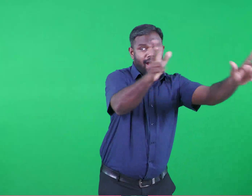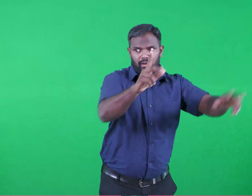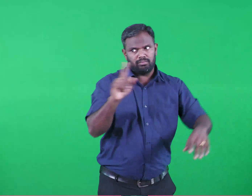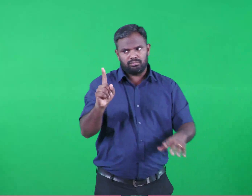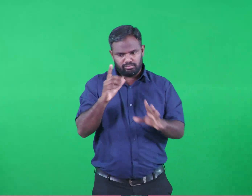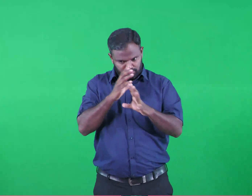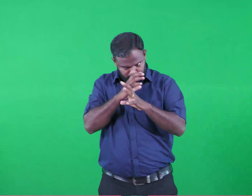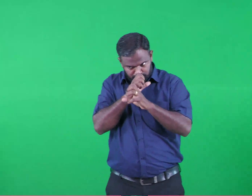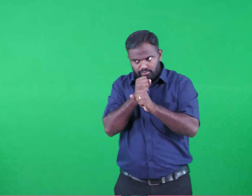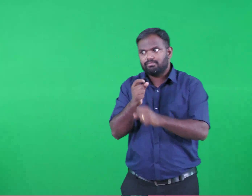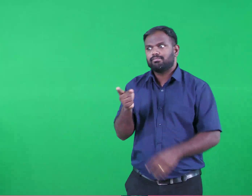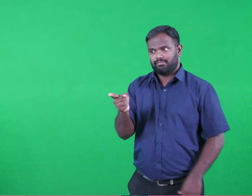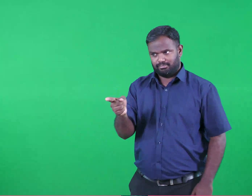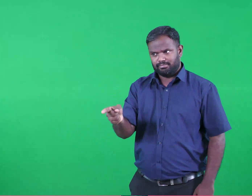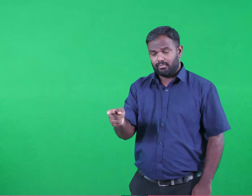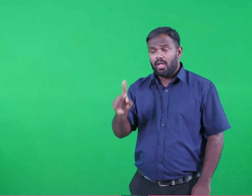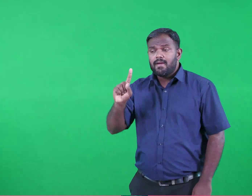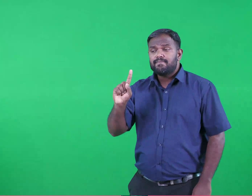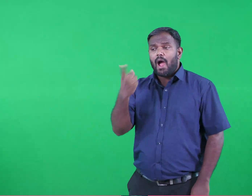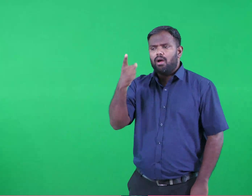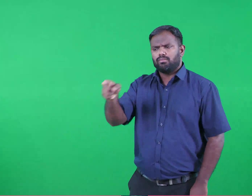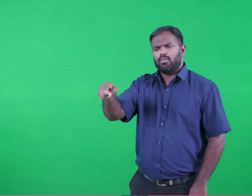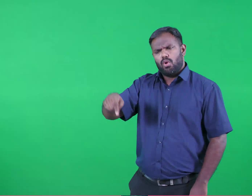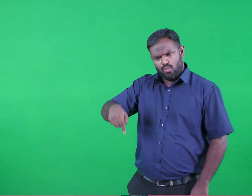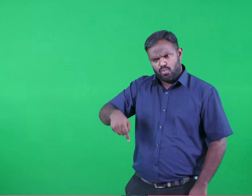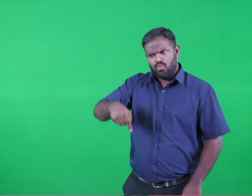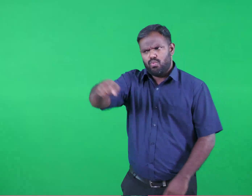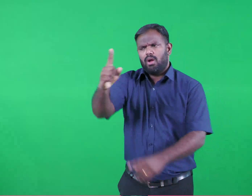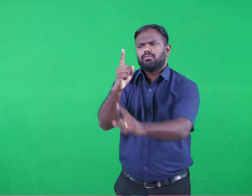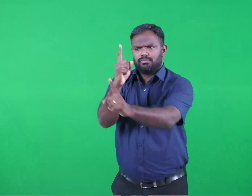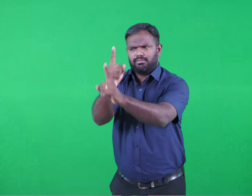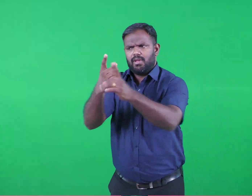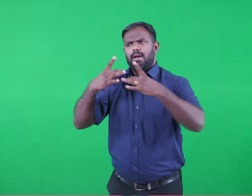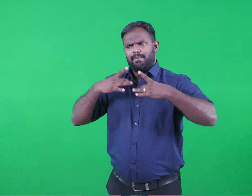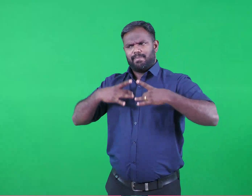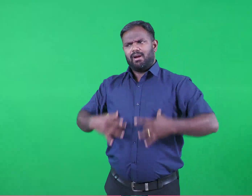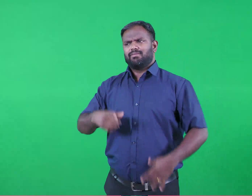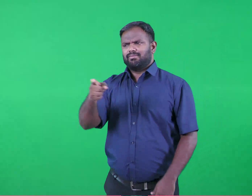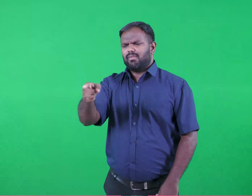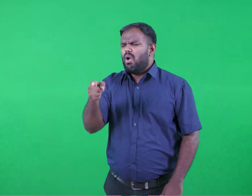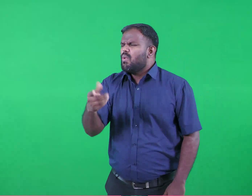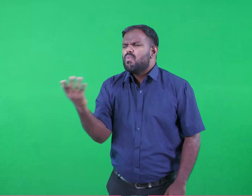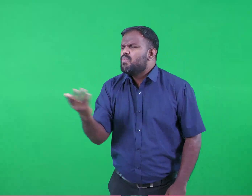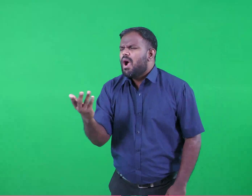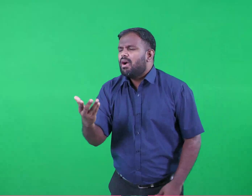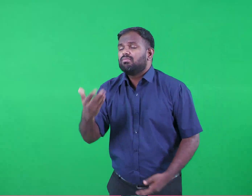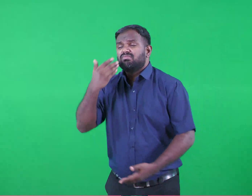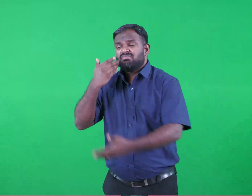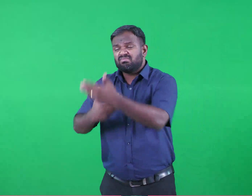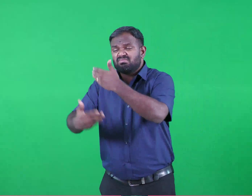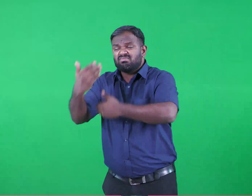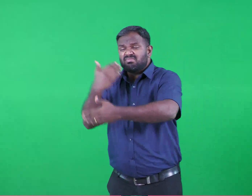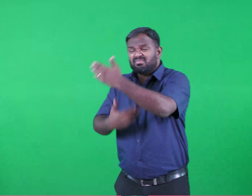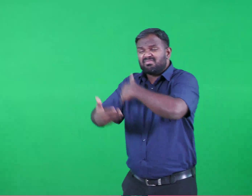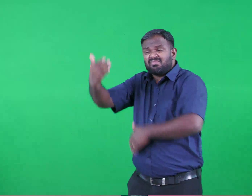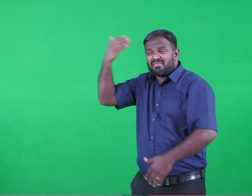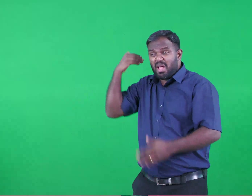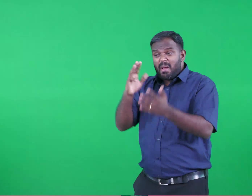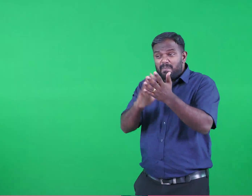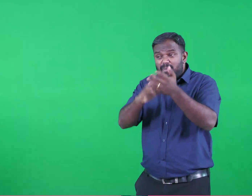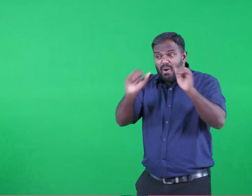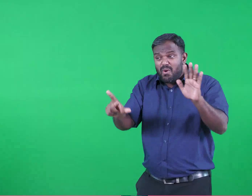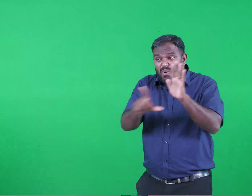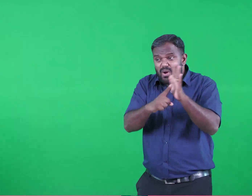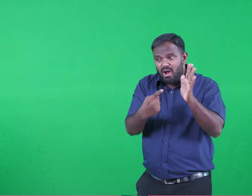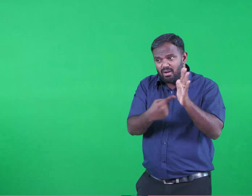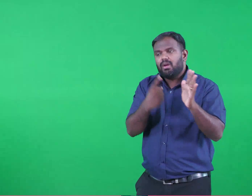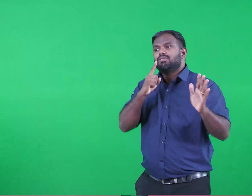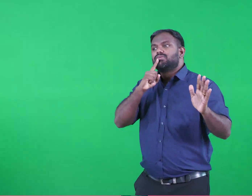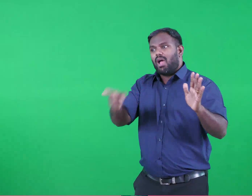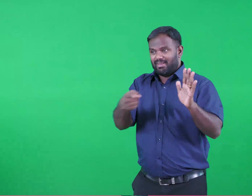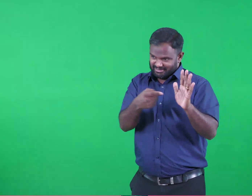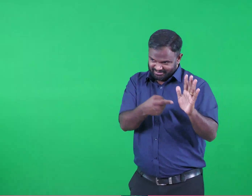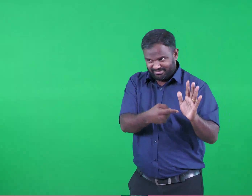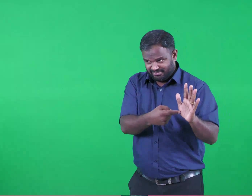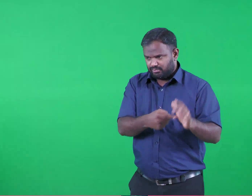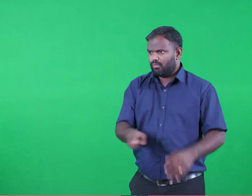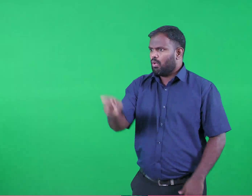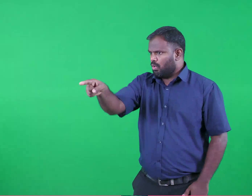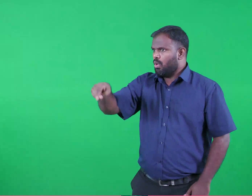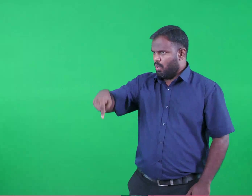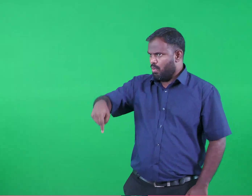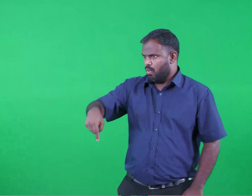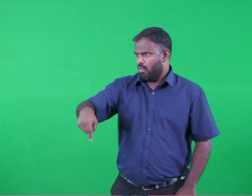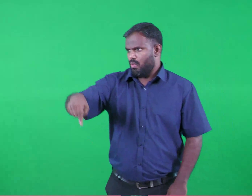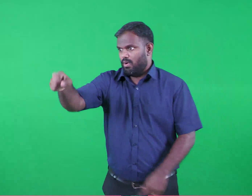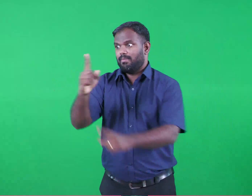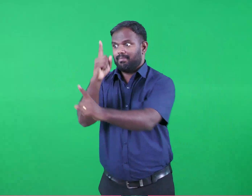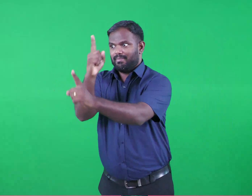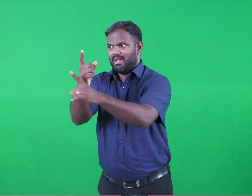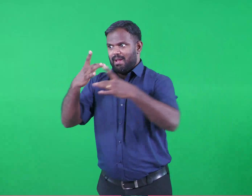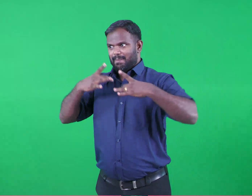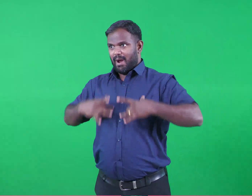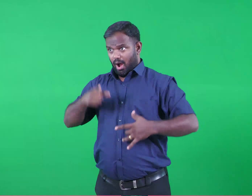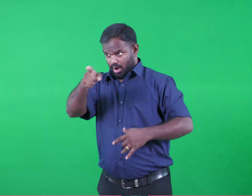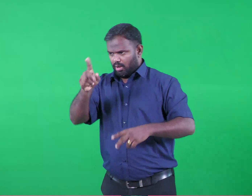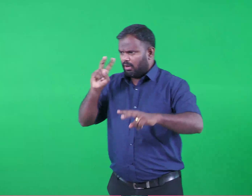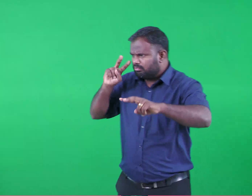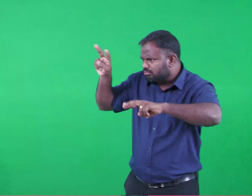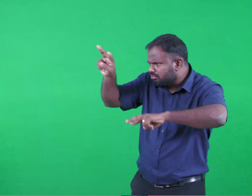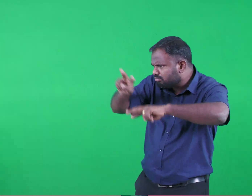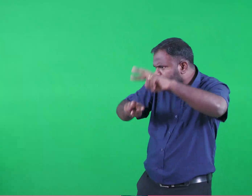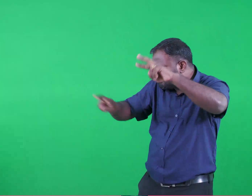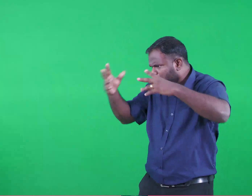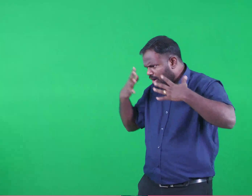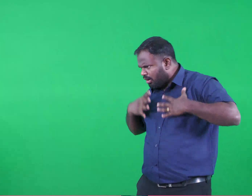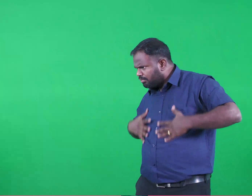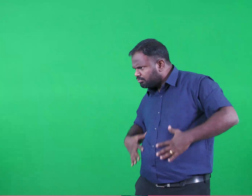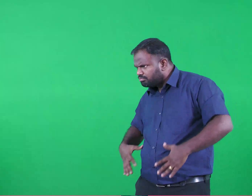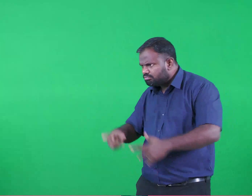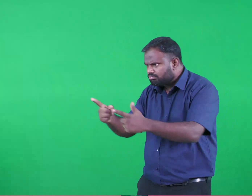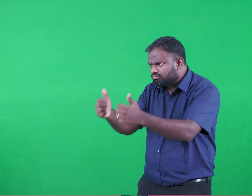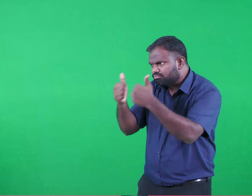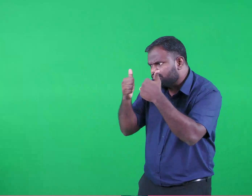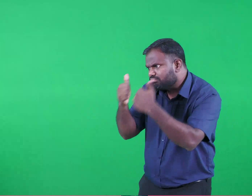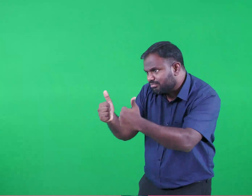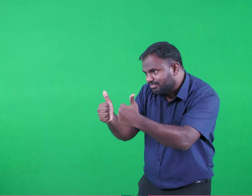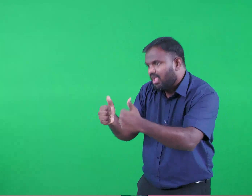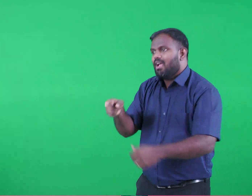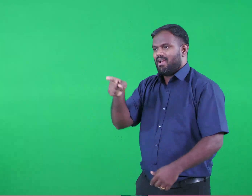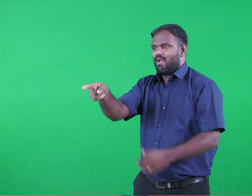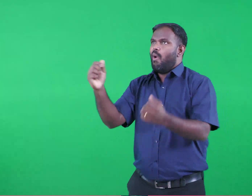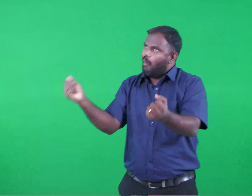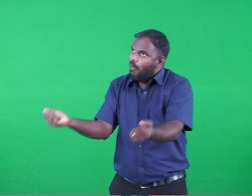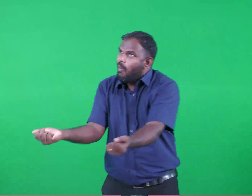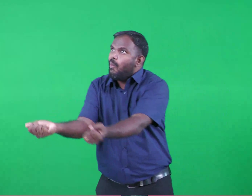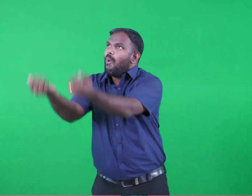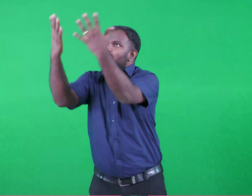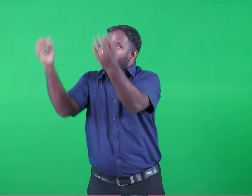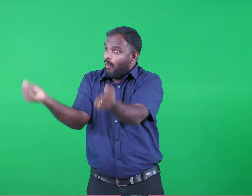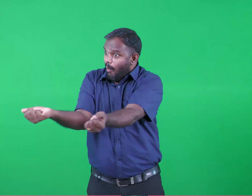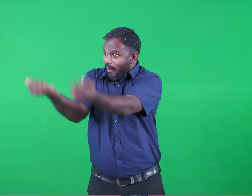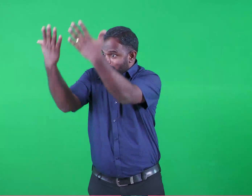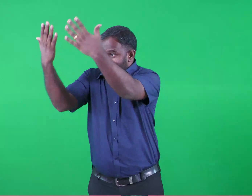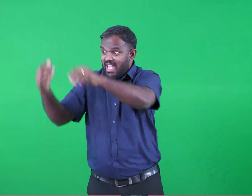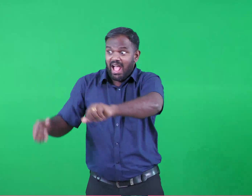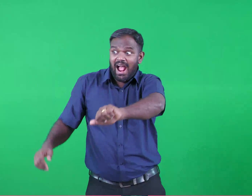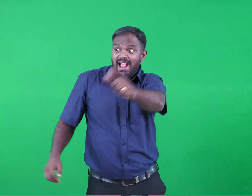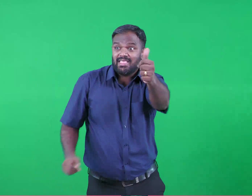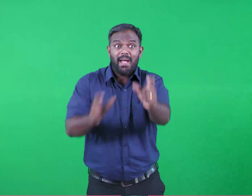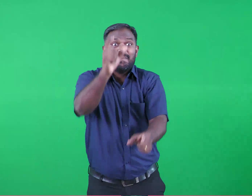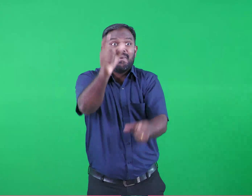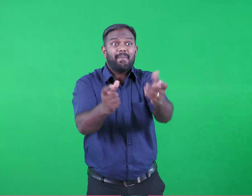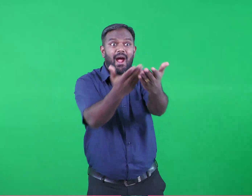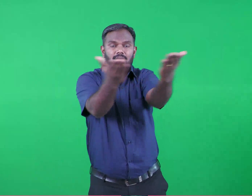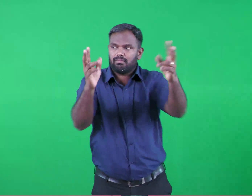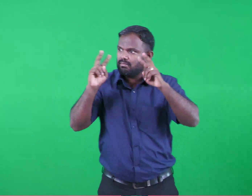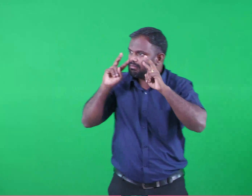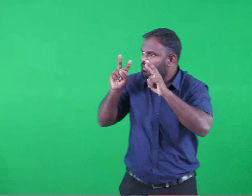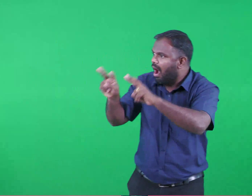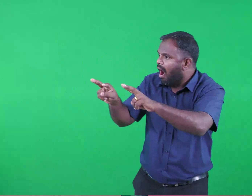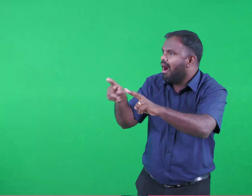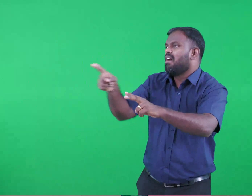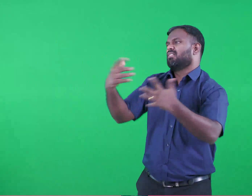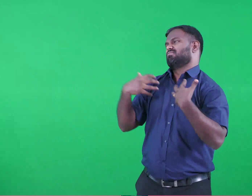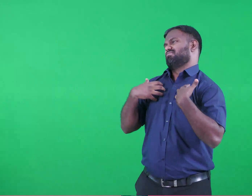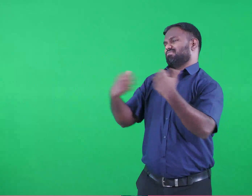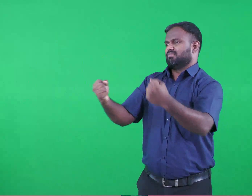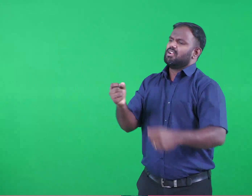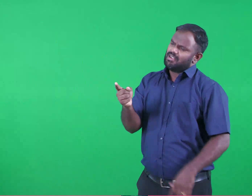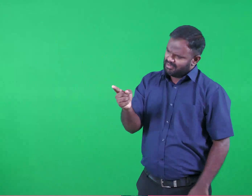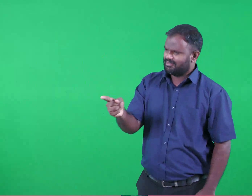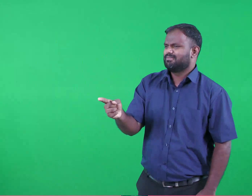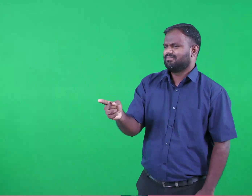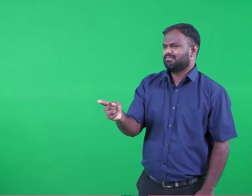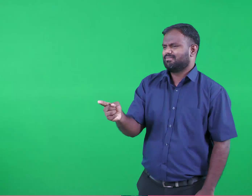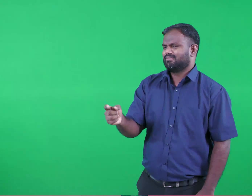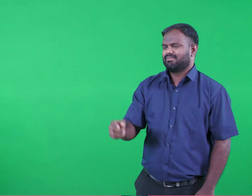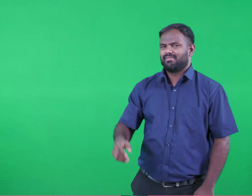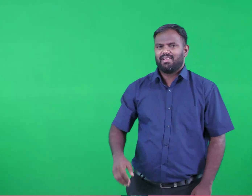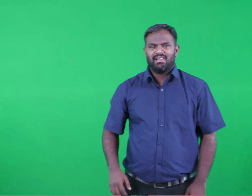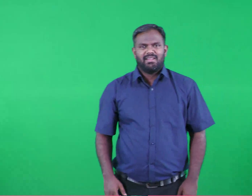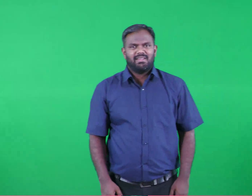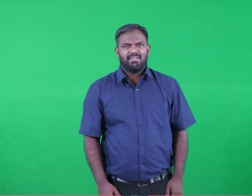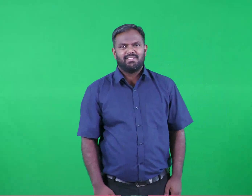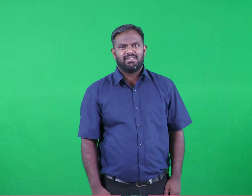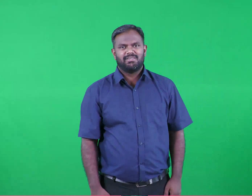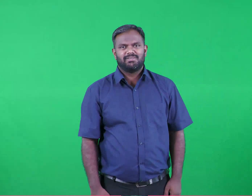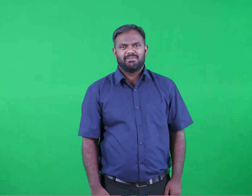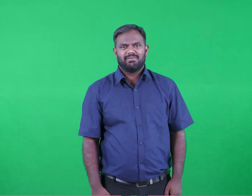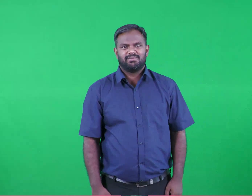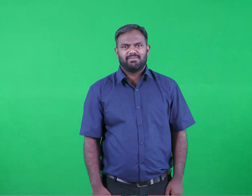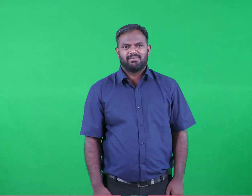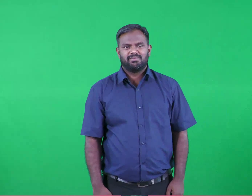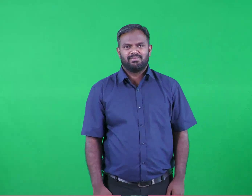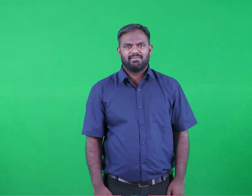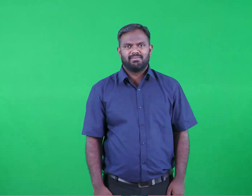But go, show yourself to the priest and present the offering Moses prescribed for your cleansing, as a testimony to them."